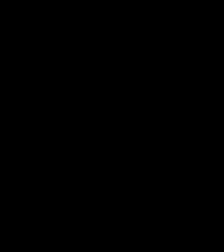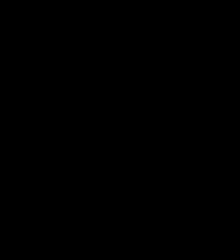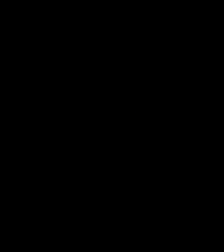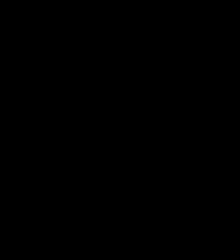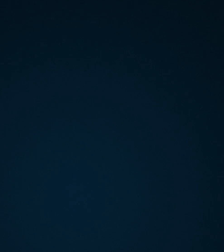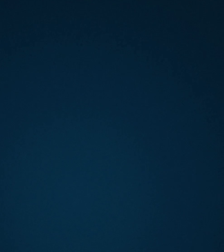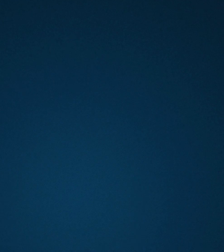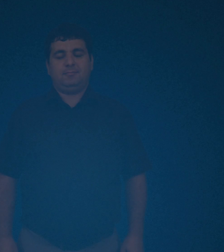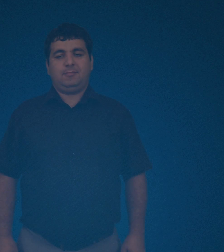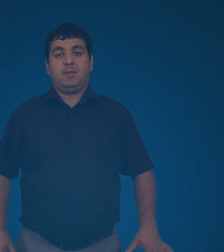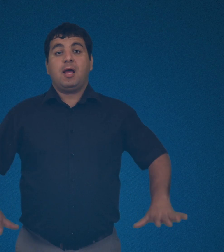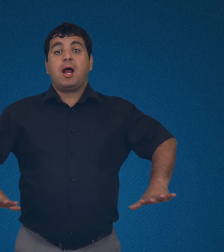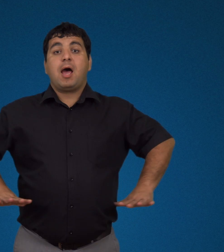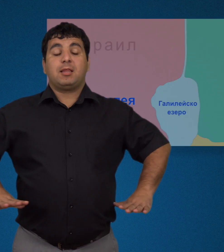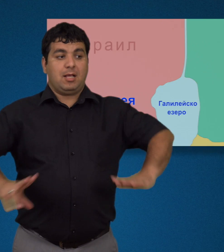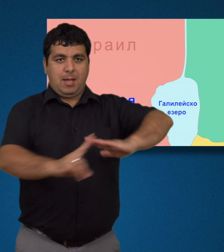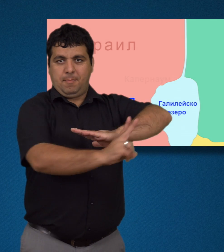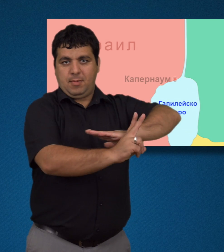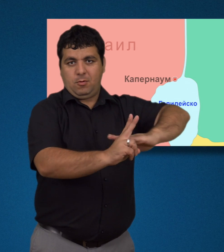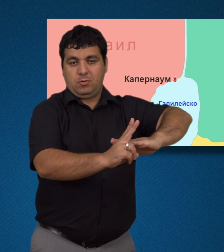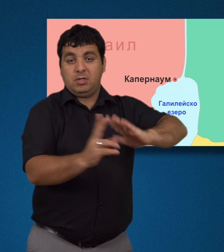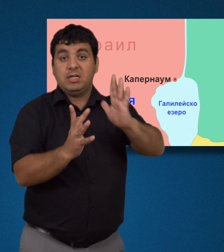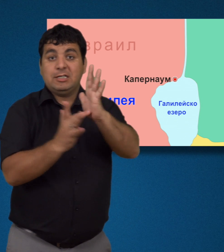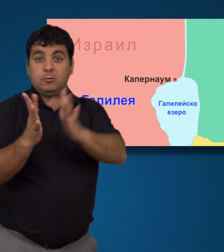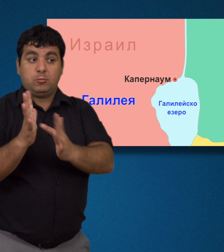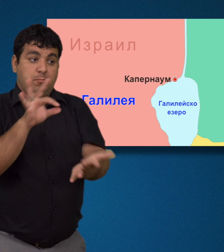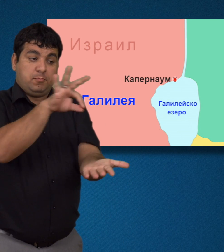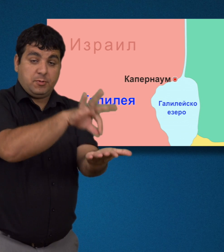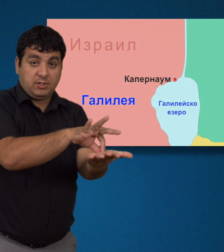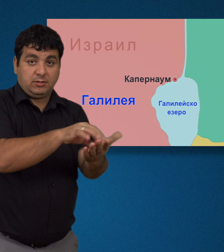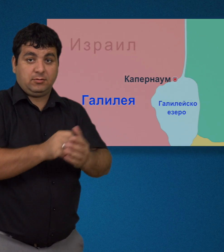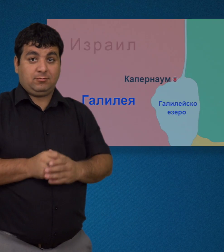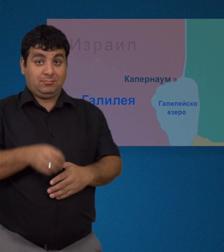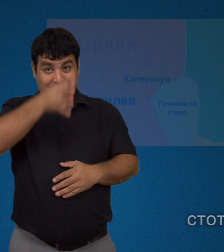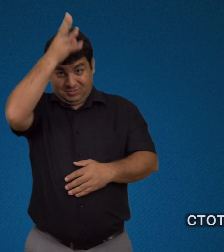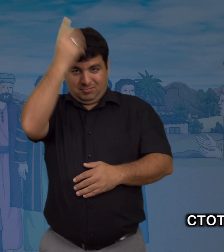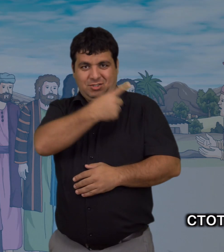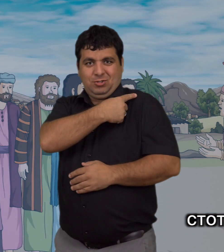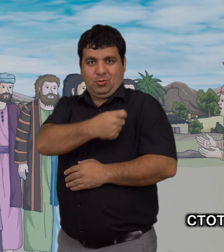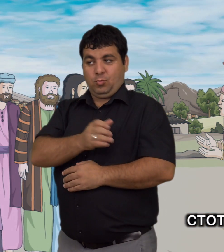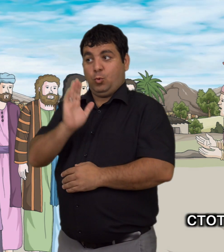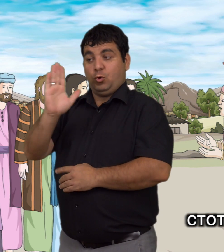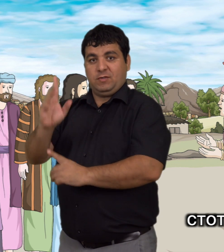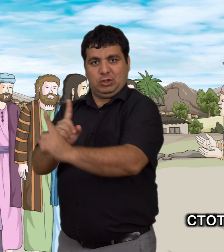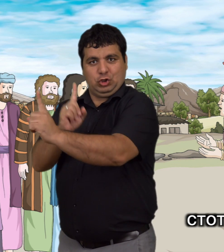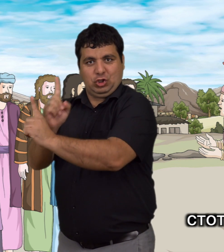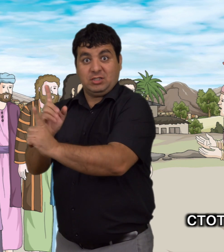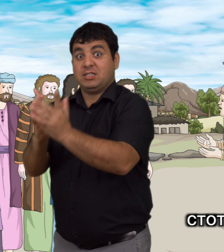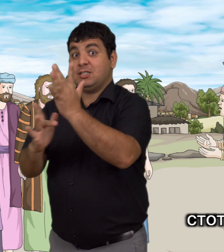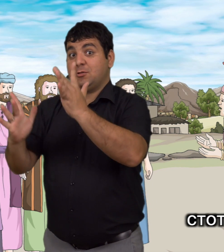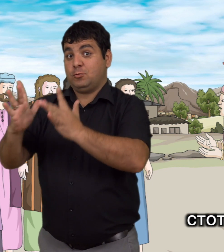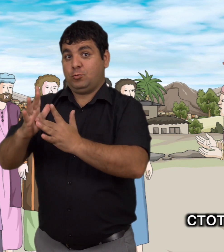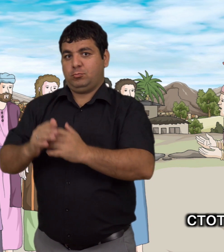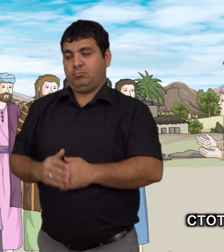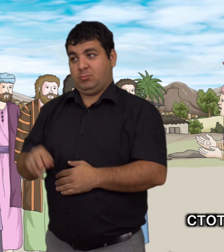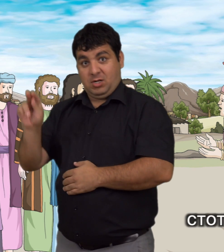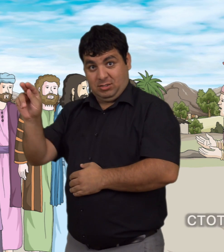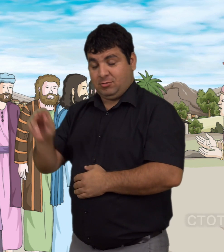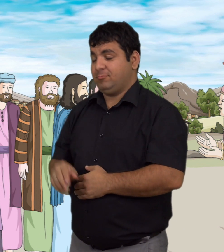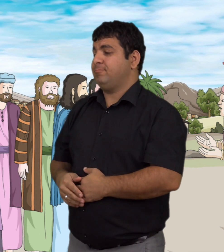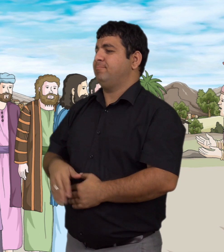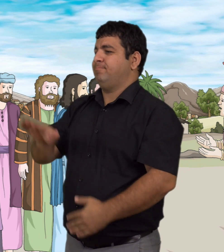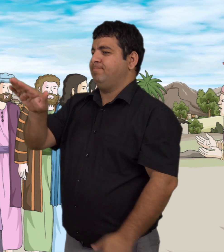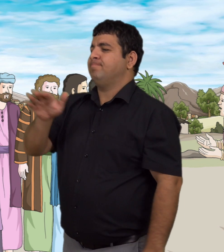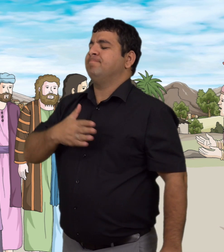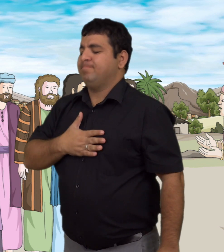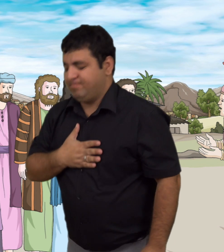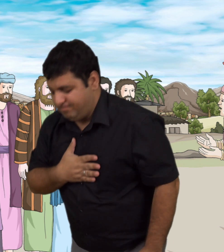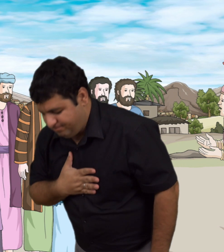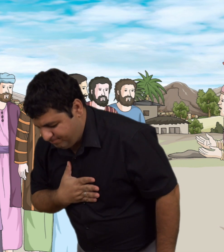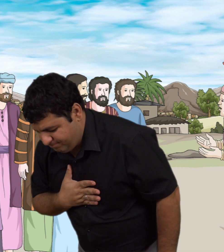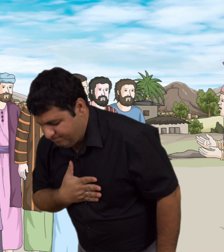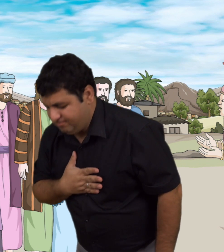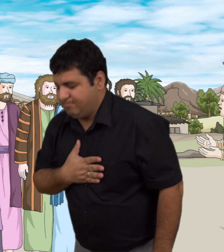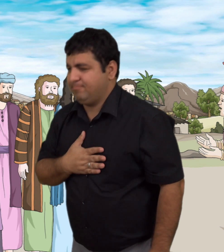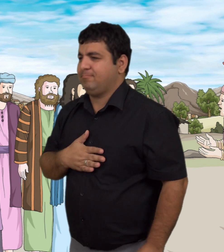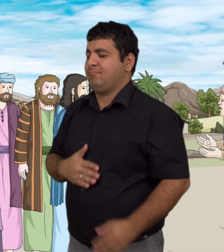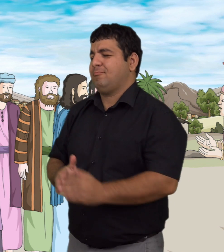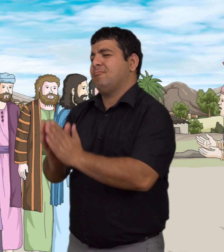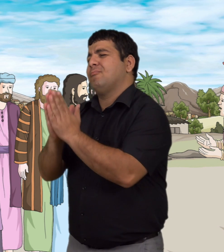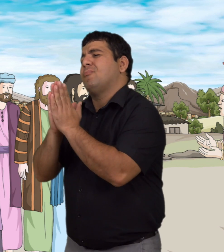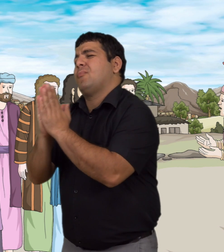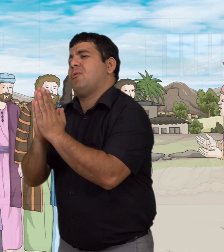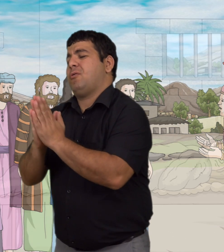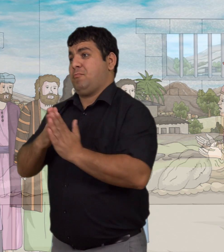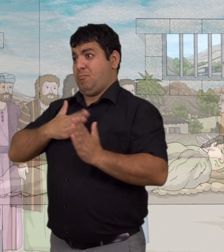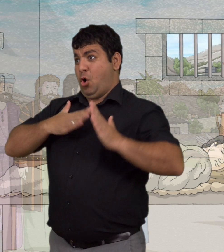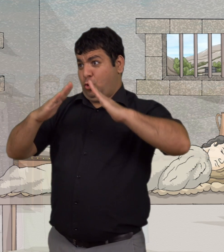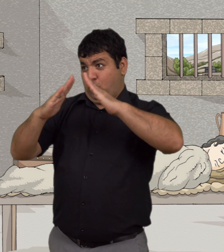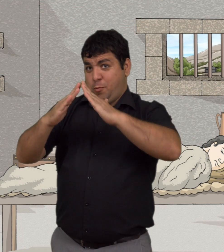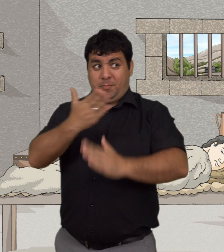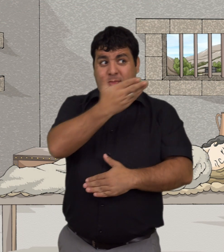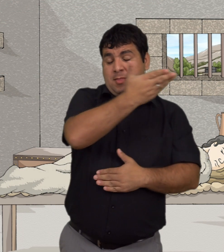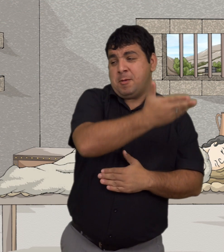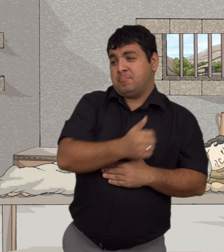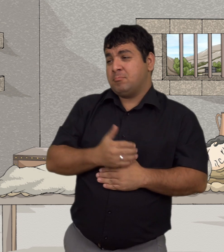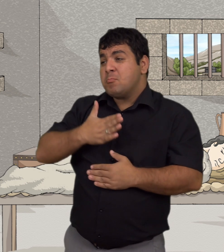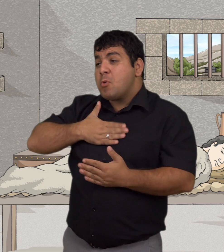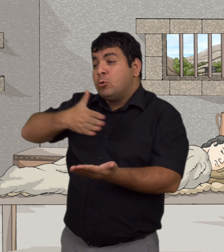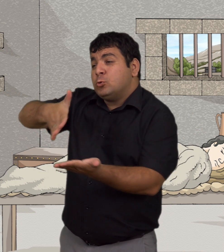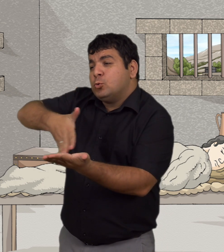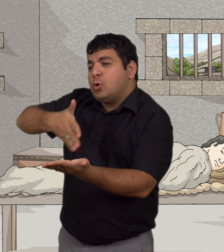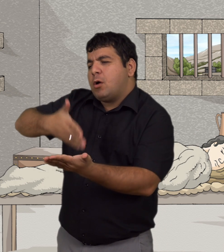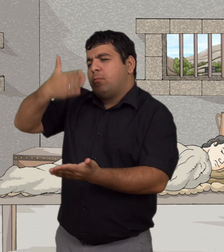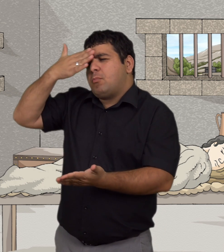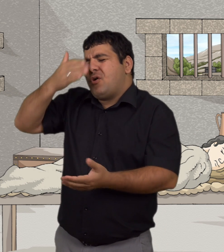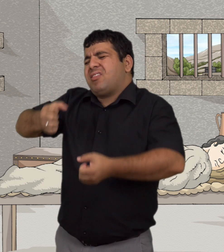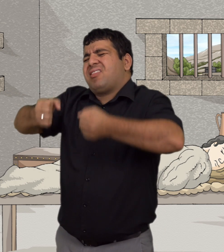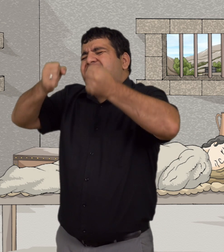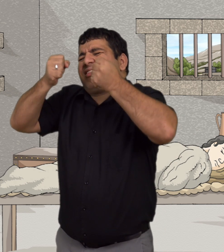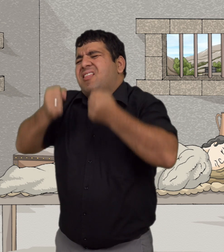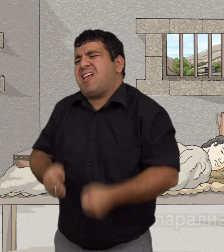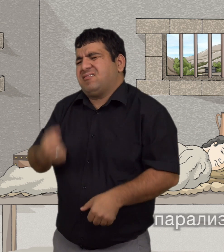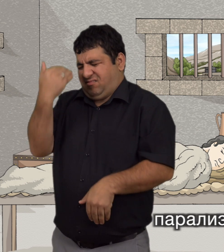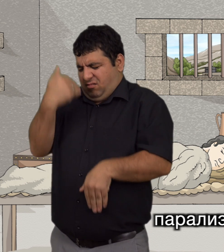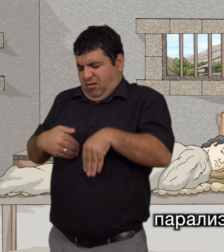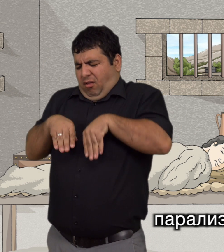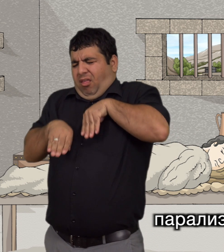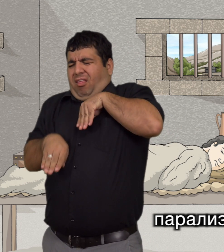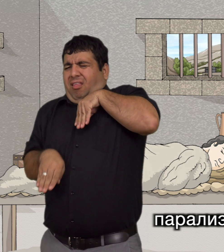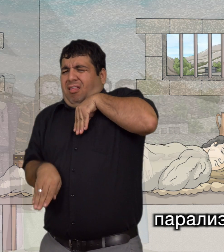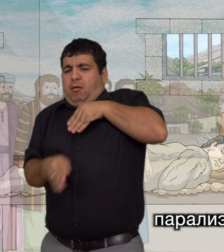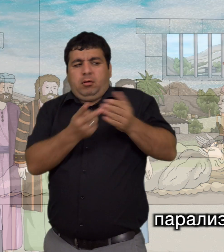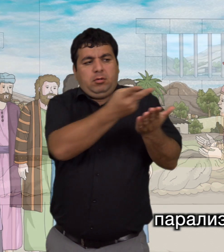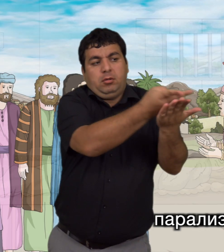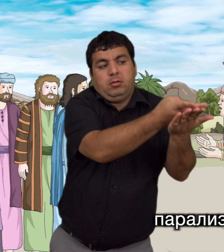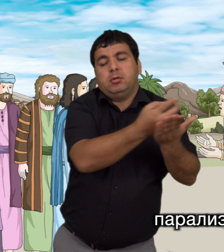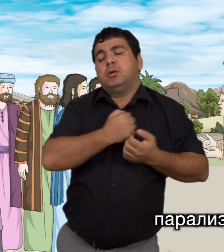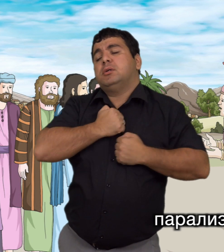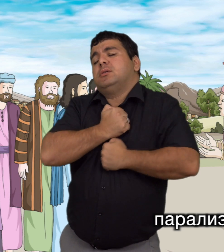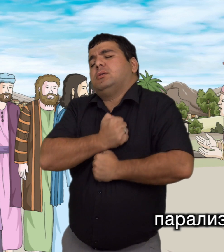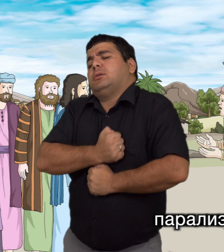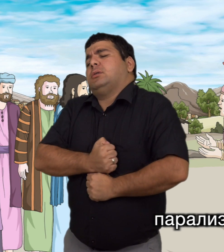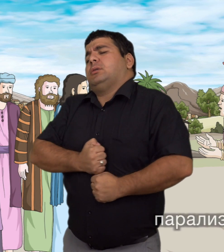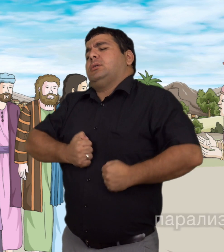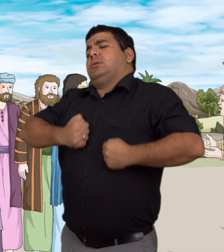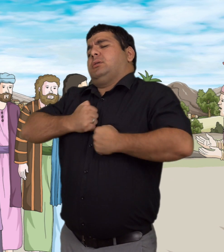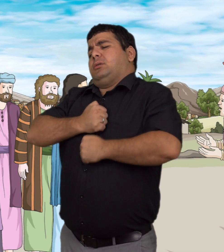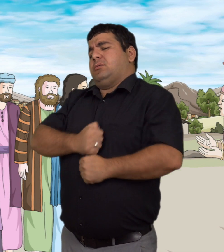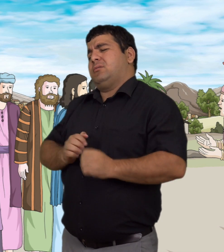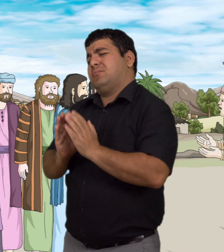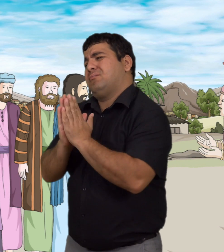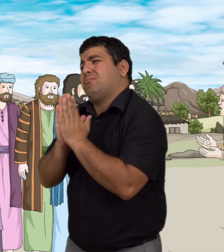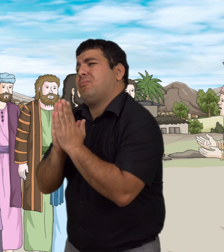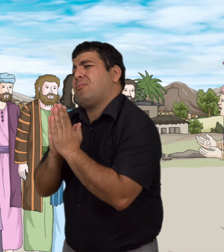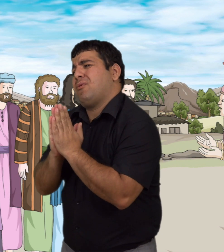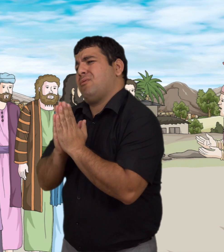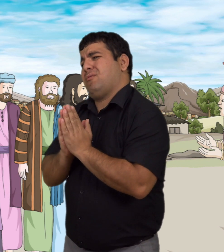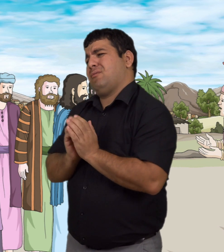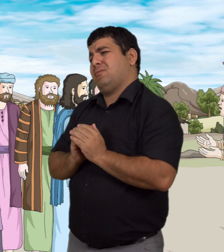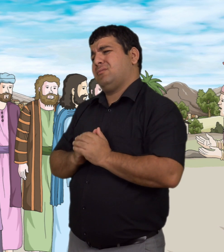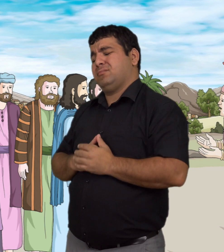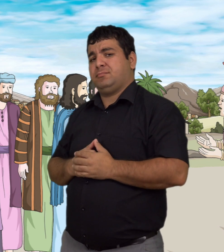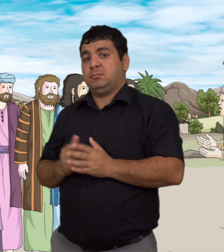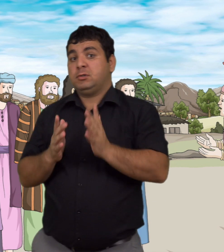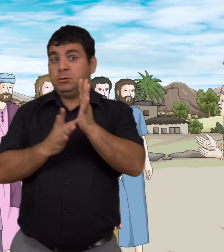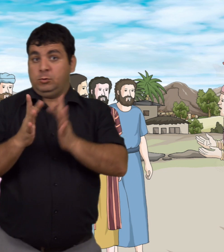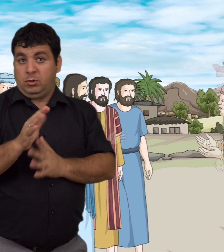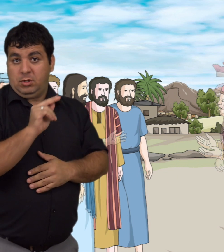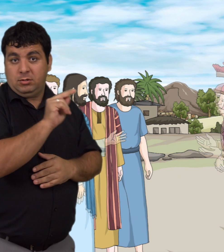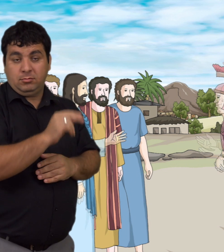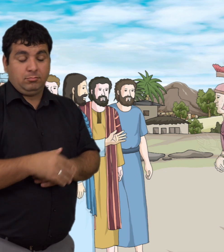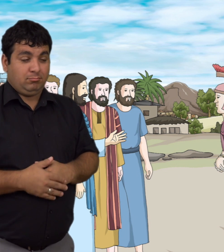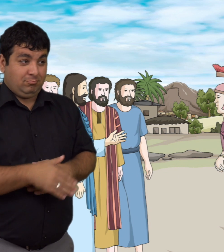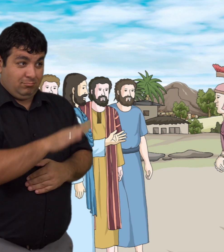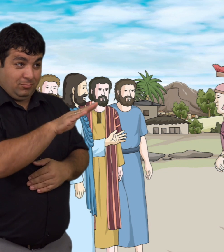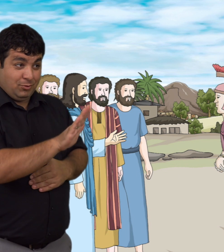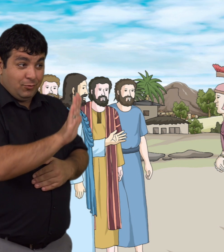When Jesus had entered Capernaum, a centurion came and pleaded with Him, “Lord, my servant lies at home, paralyzed and in terrible agony.”